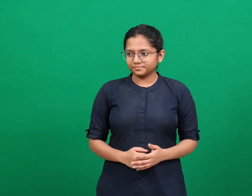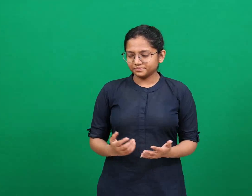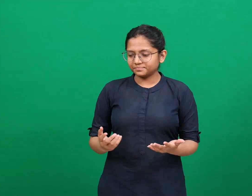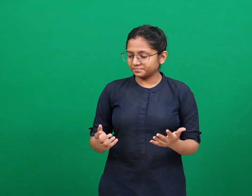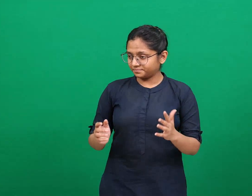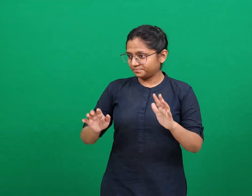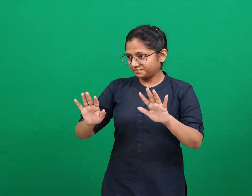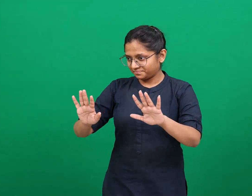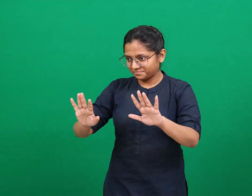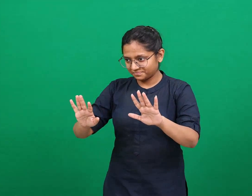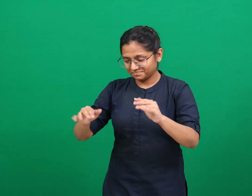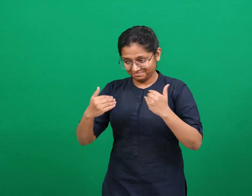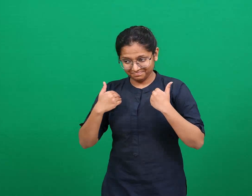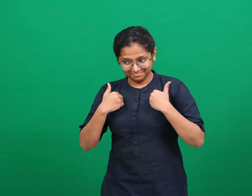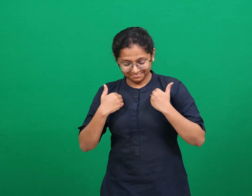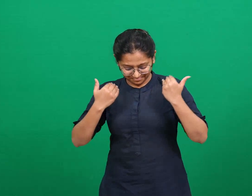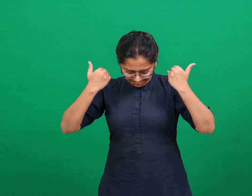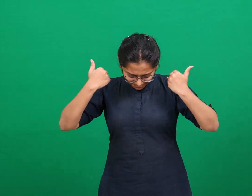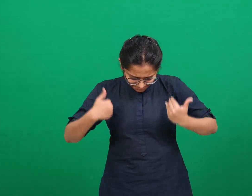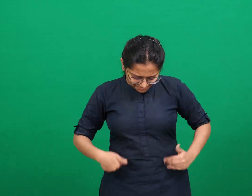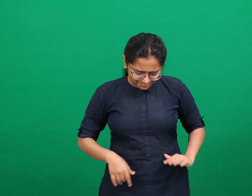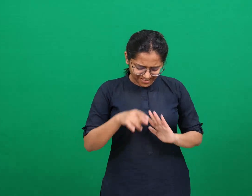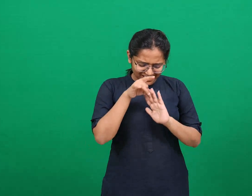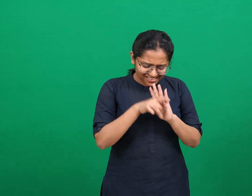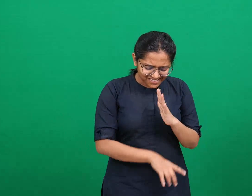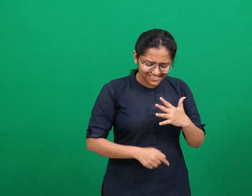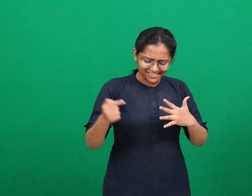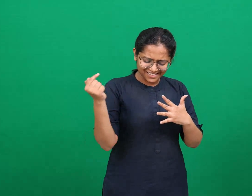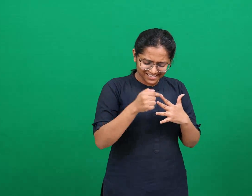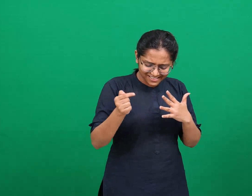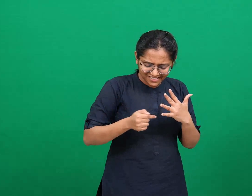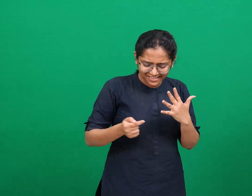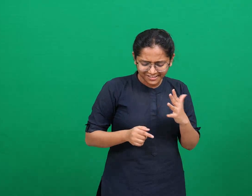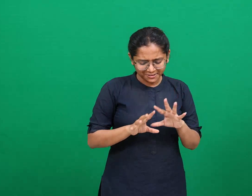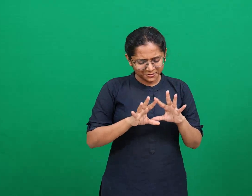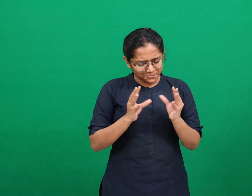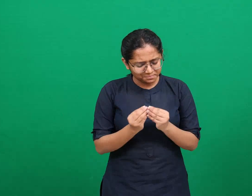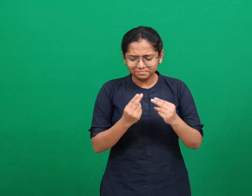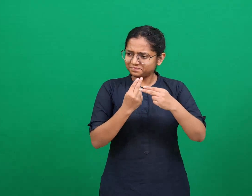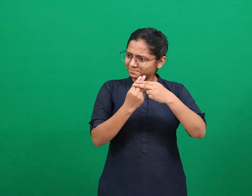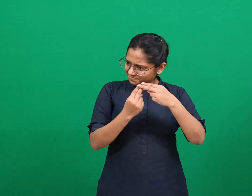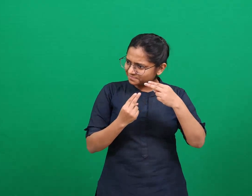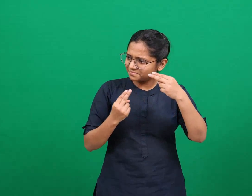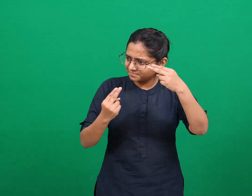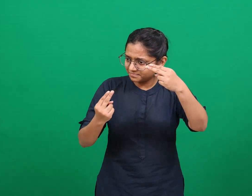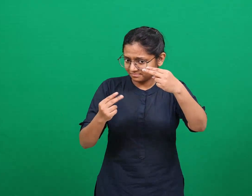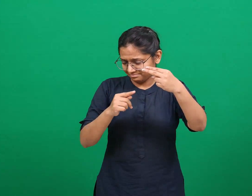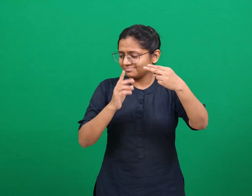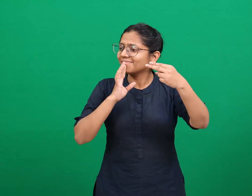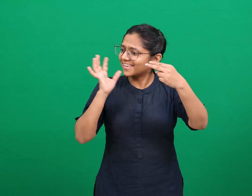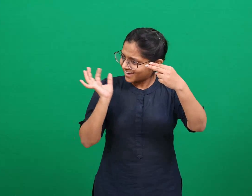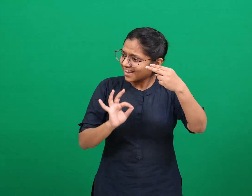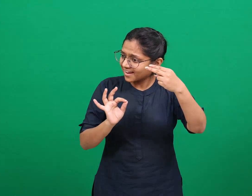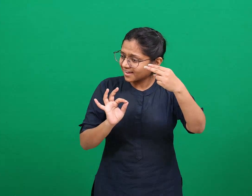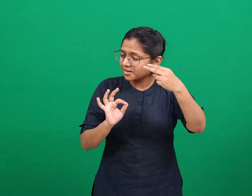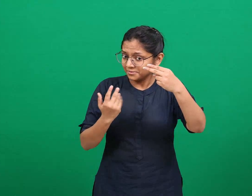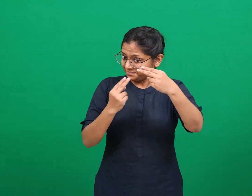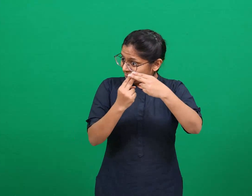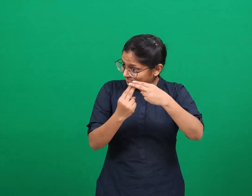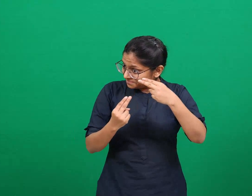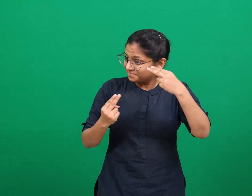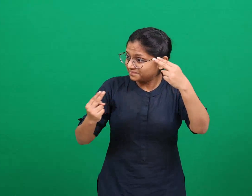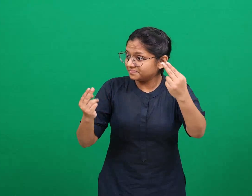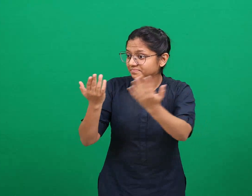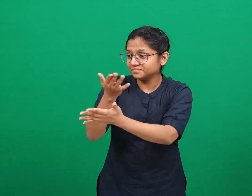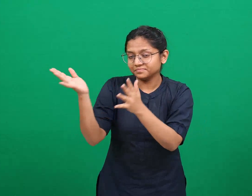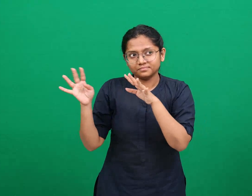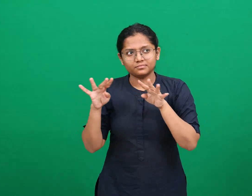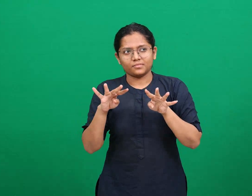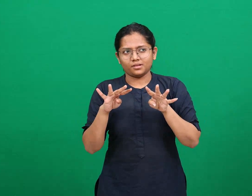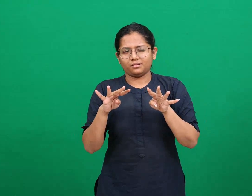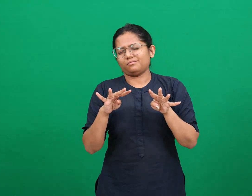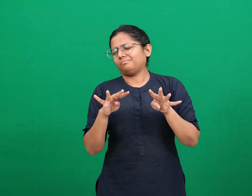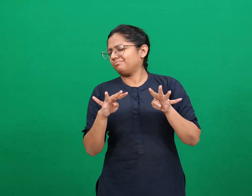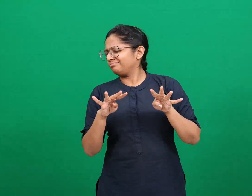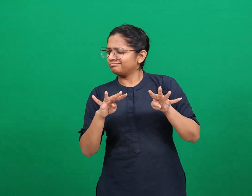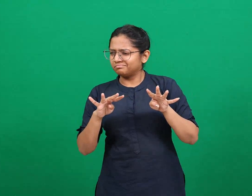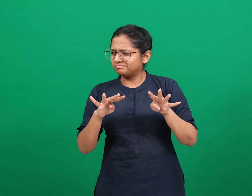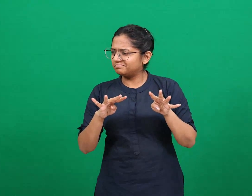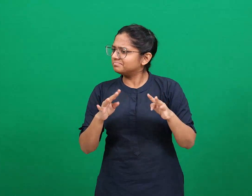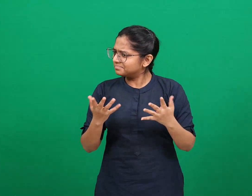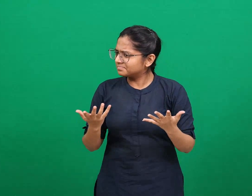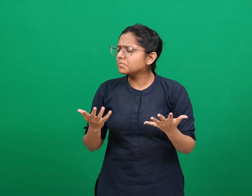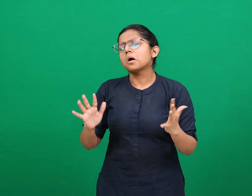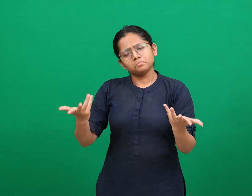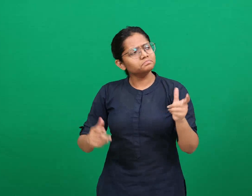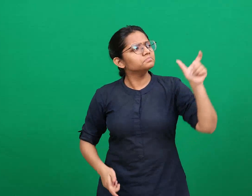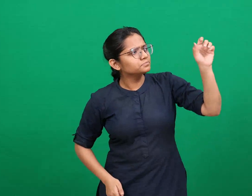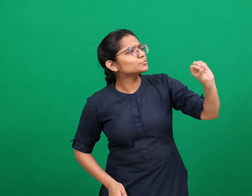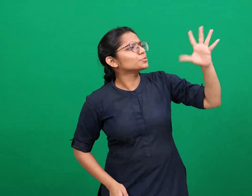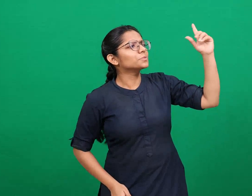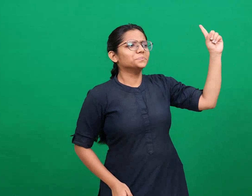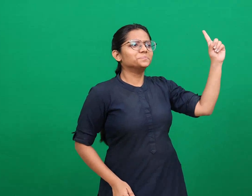If I testify about Myself, My testimony is not valid.